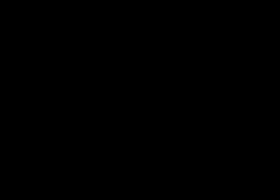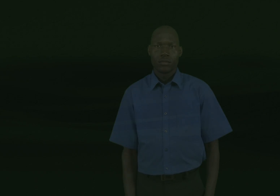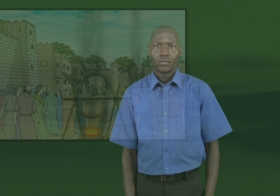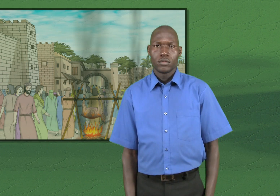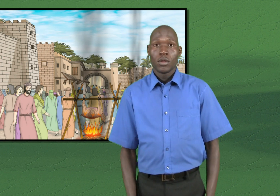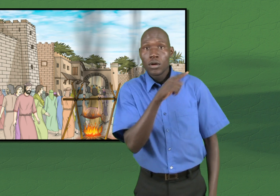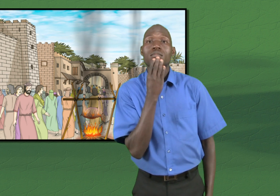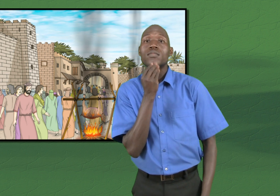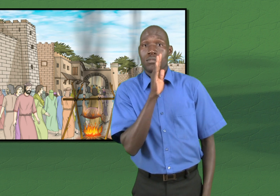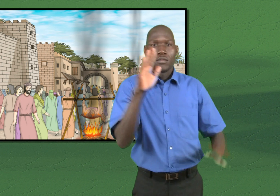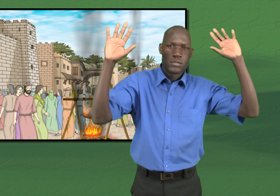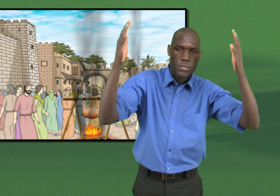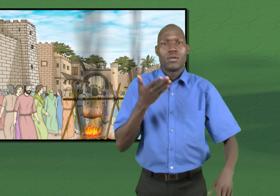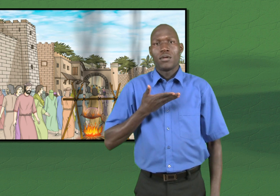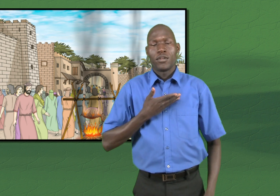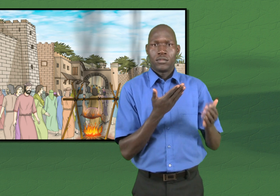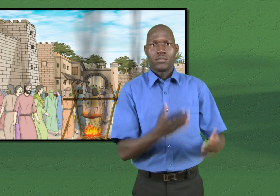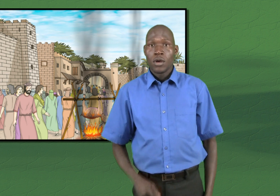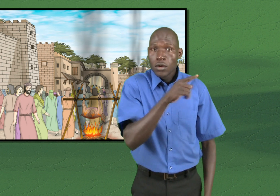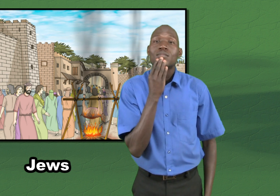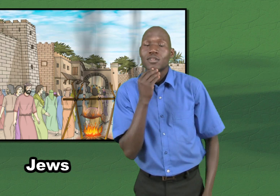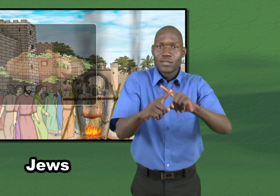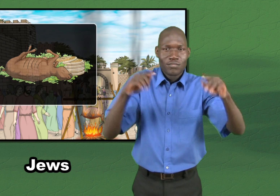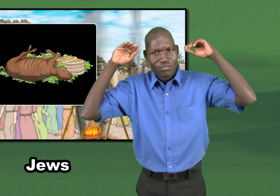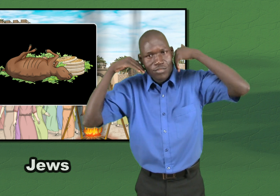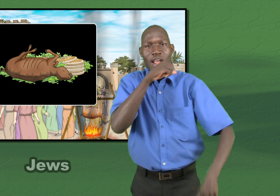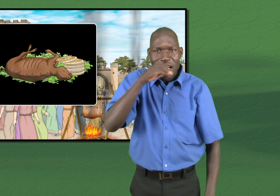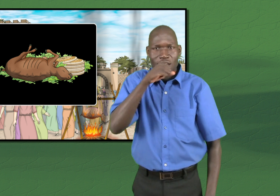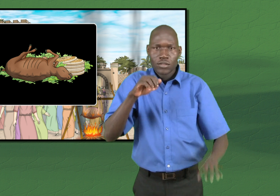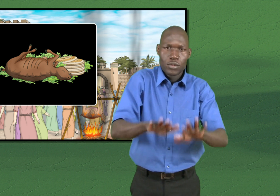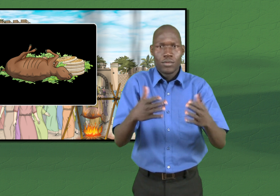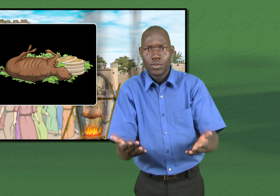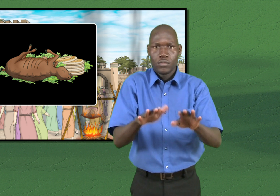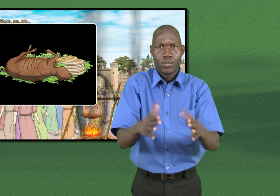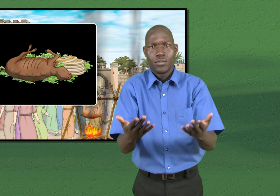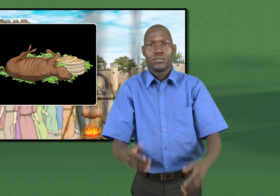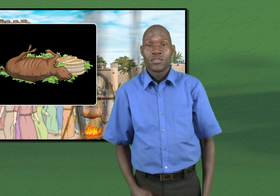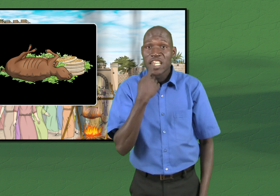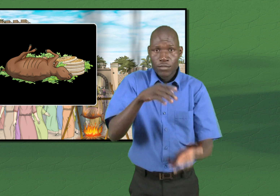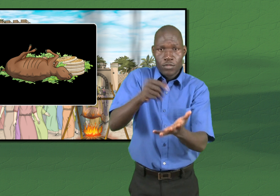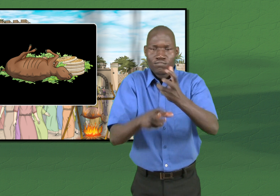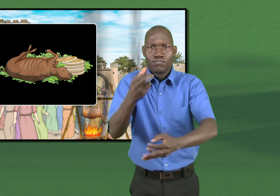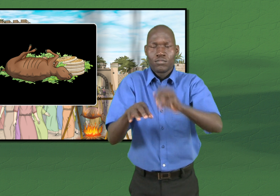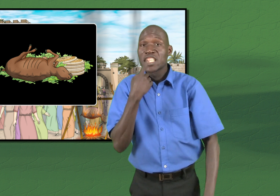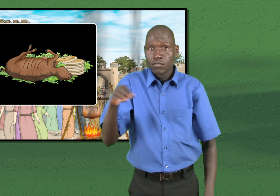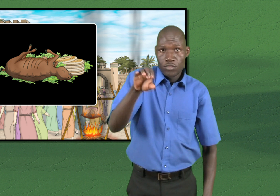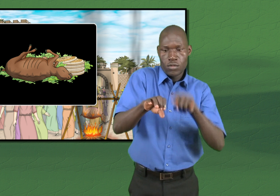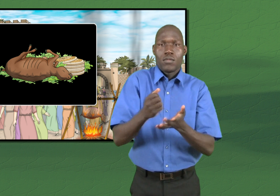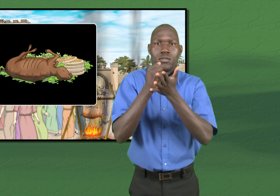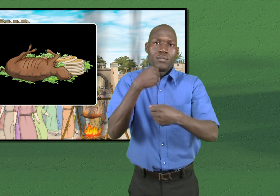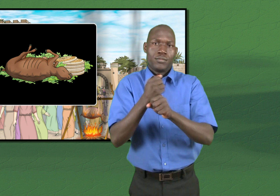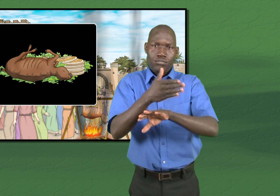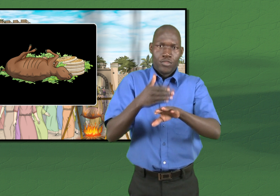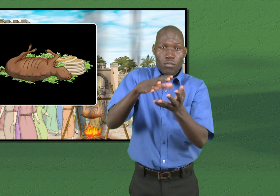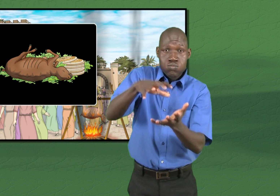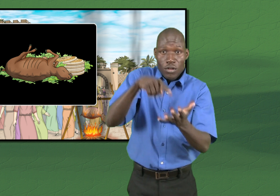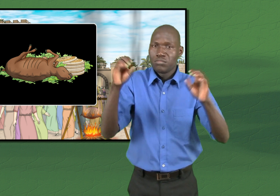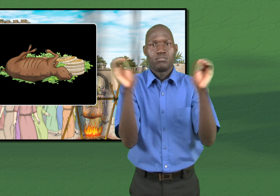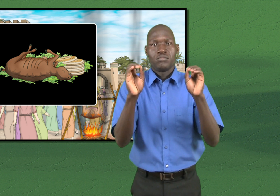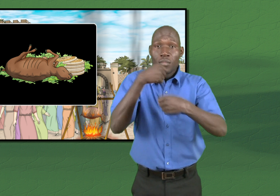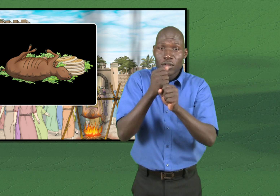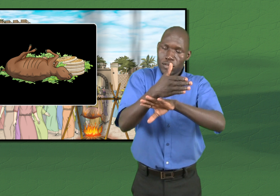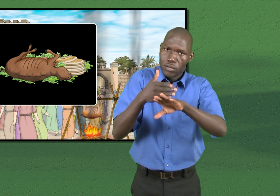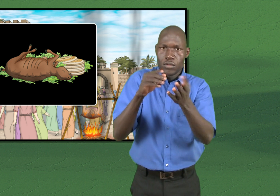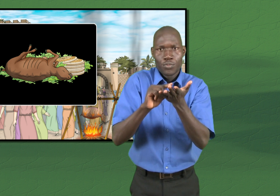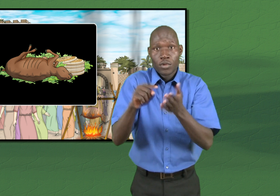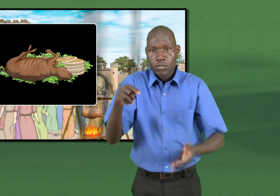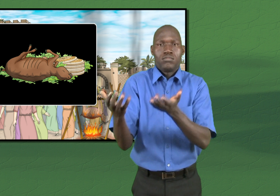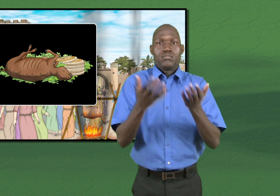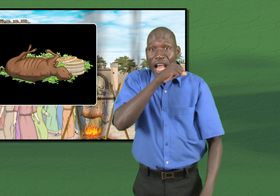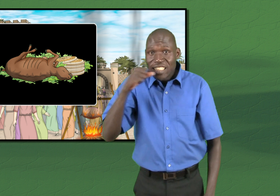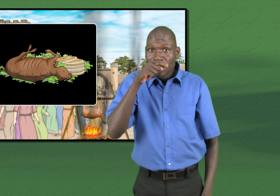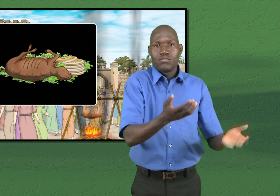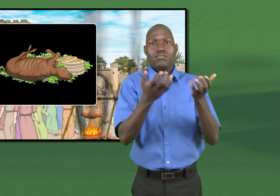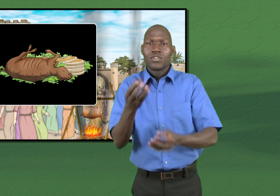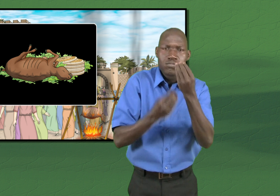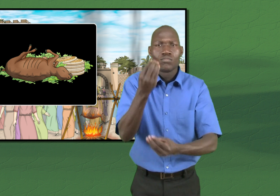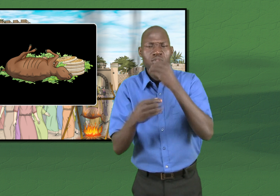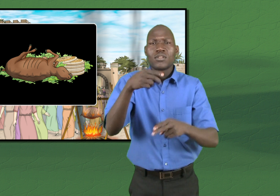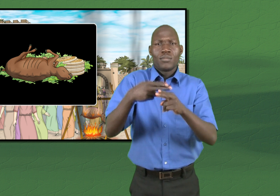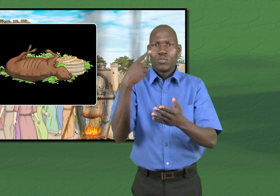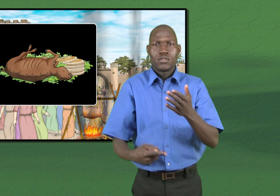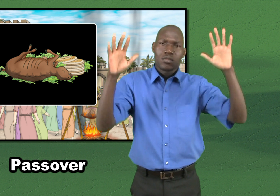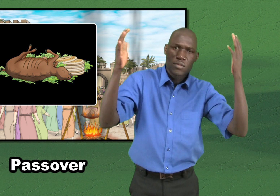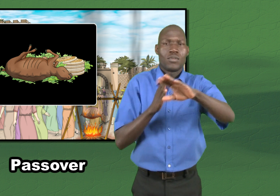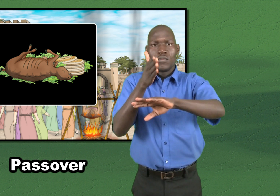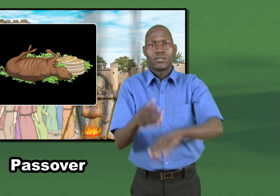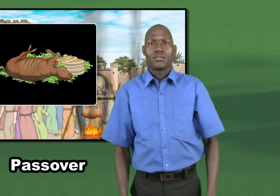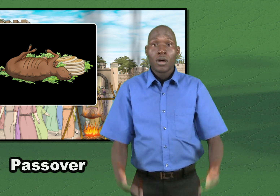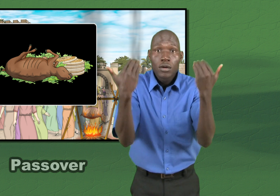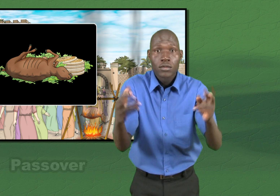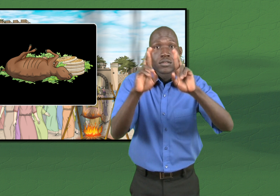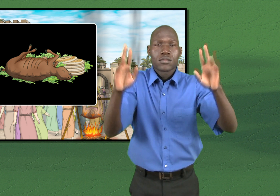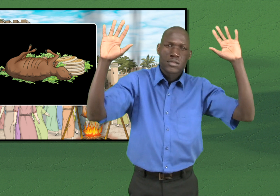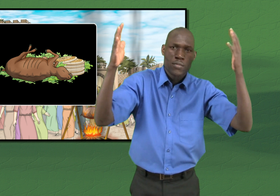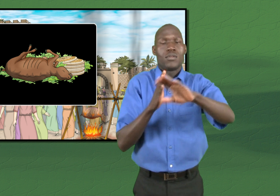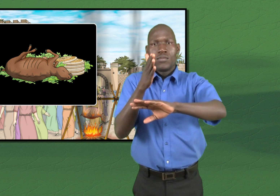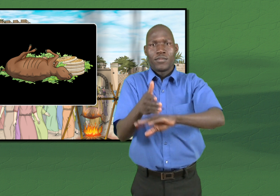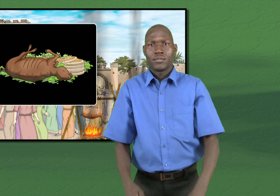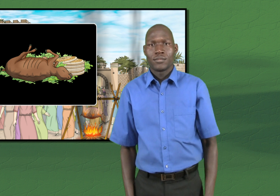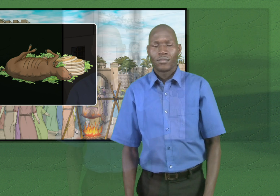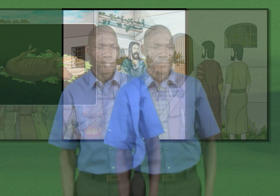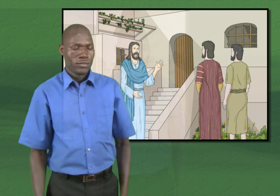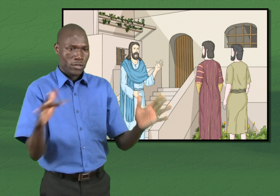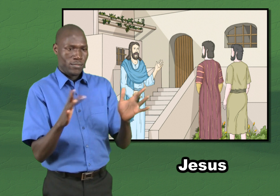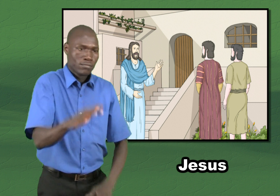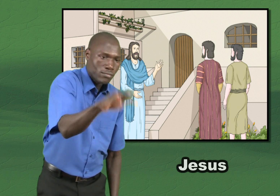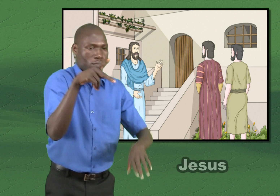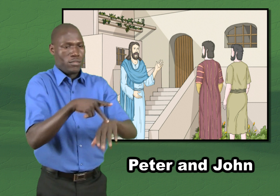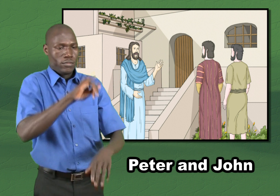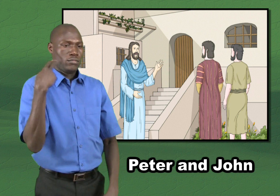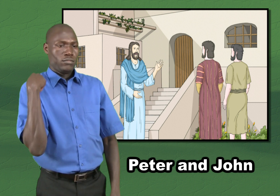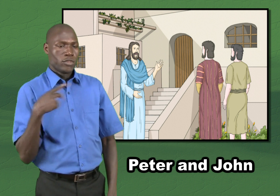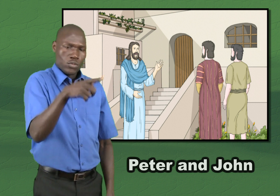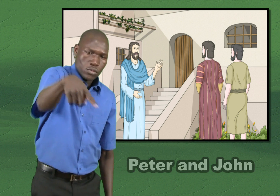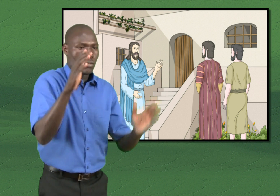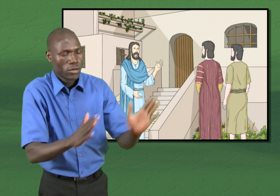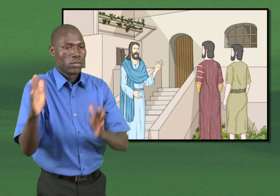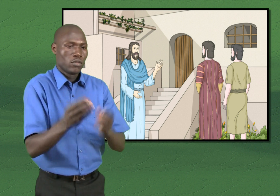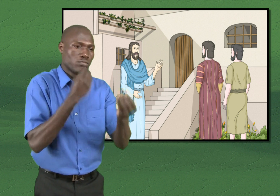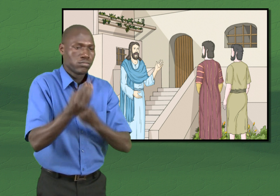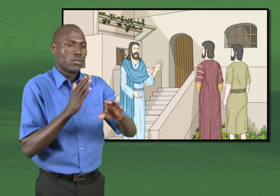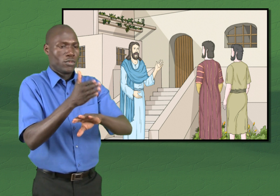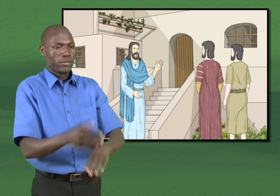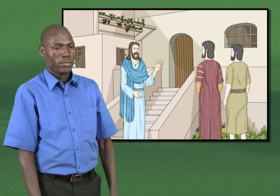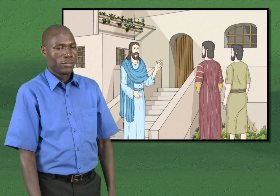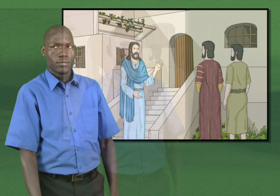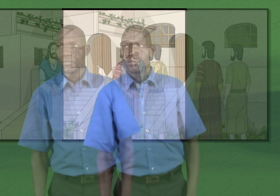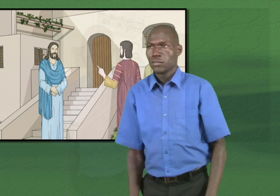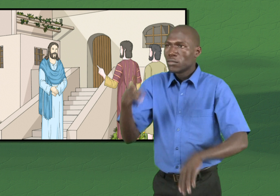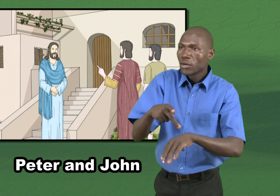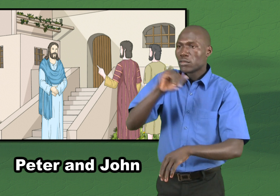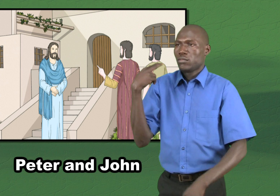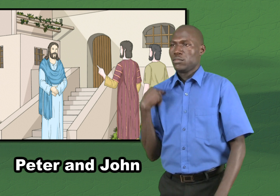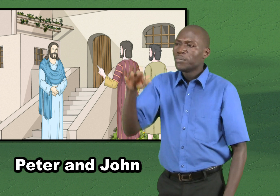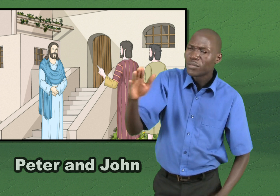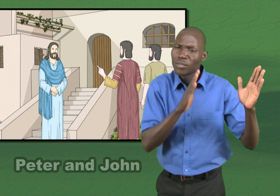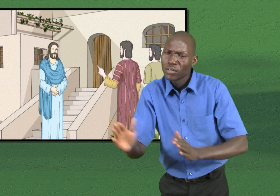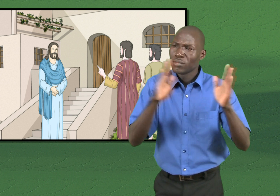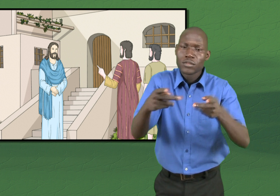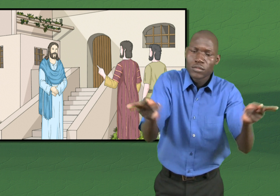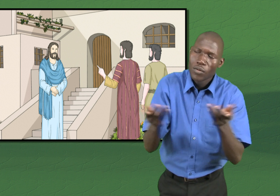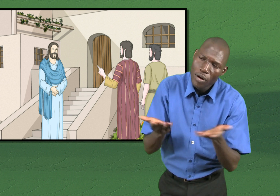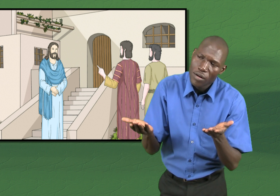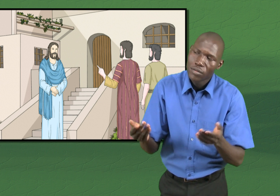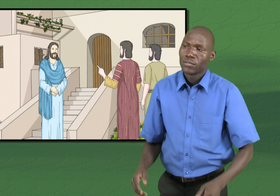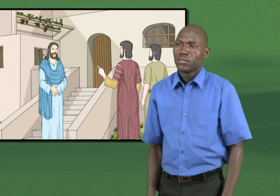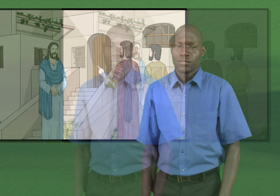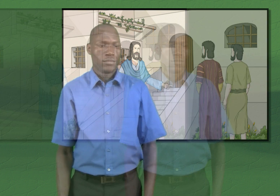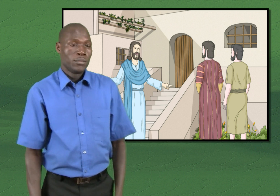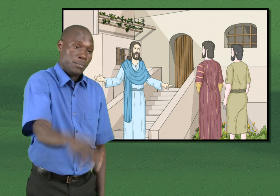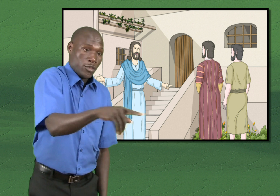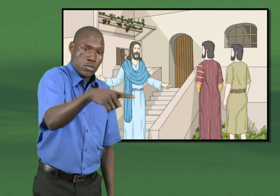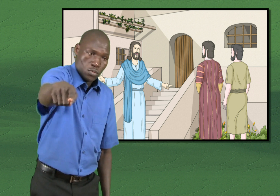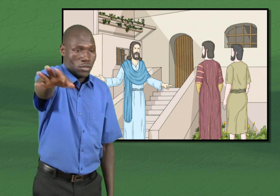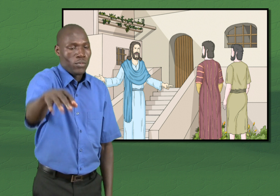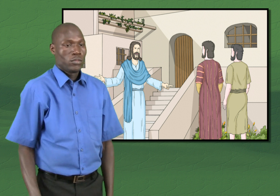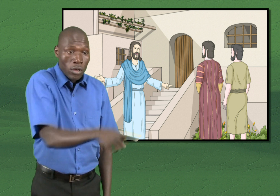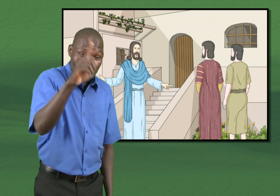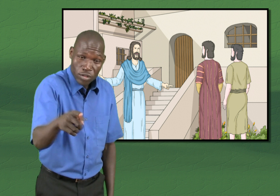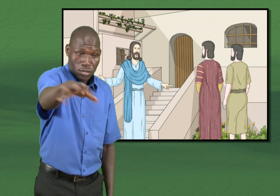And while they were eating, He said to them, “Truly I tell you, one of you will betray Me.”